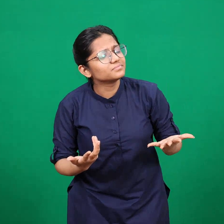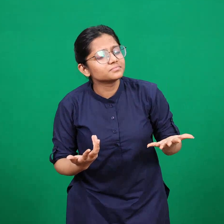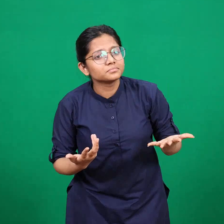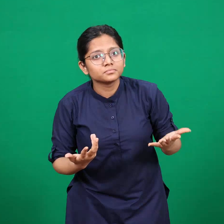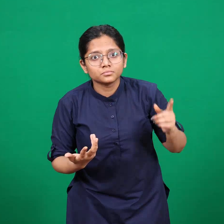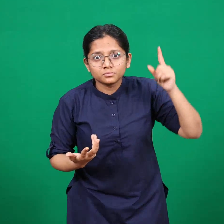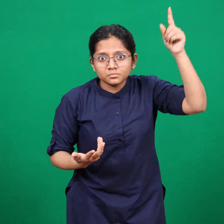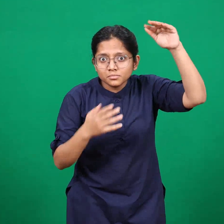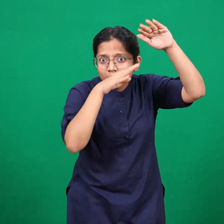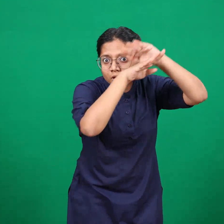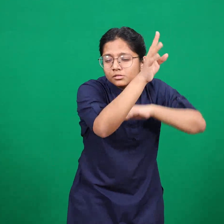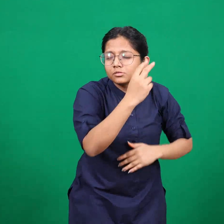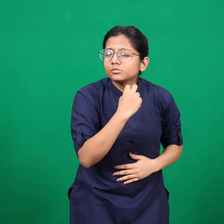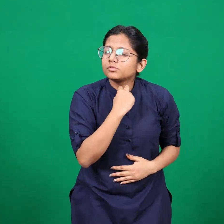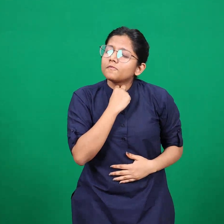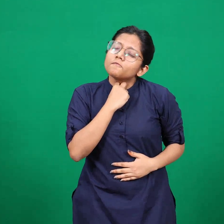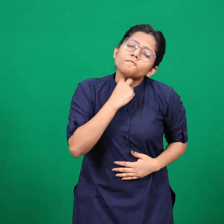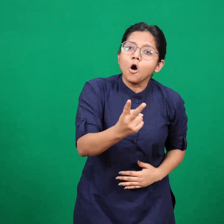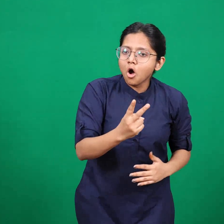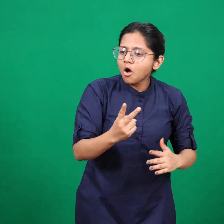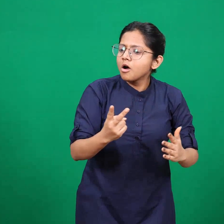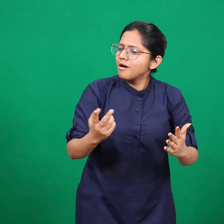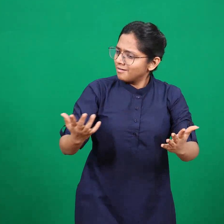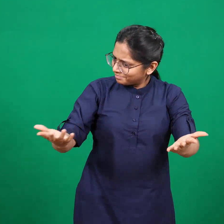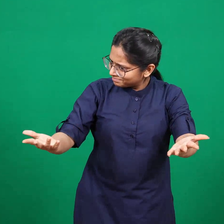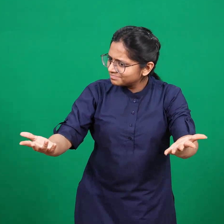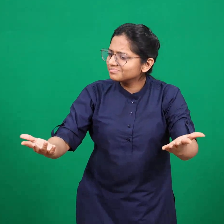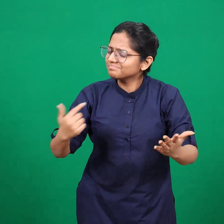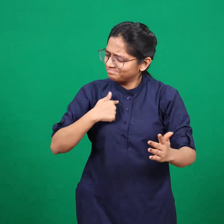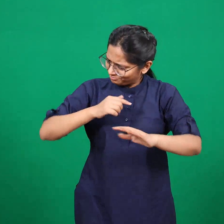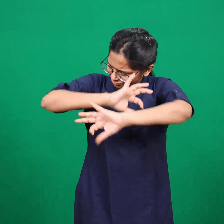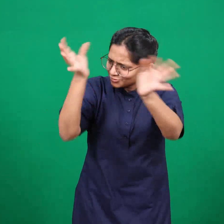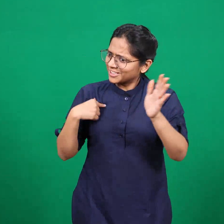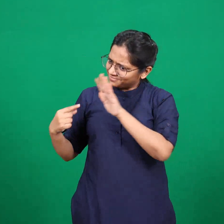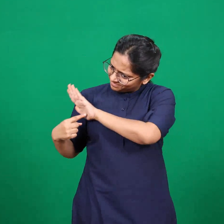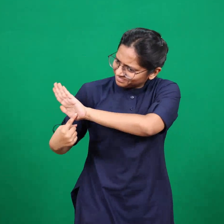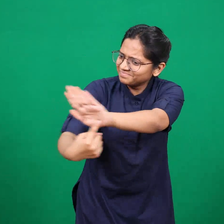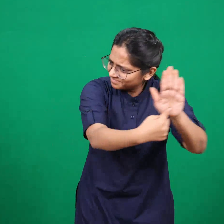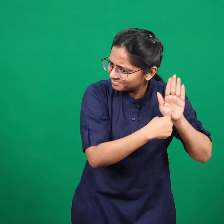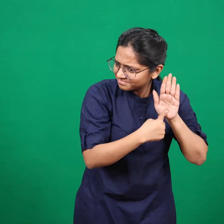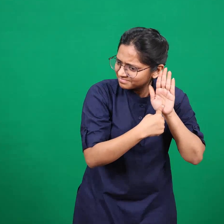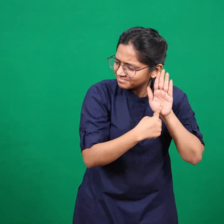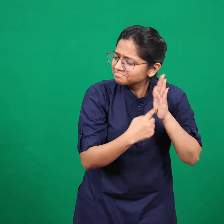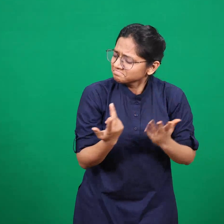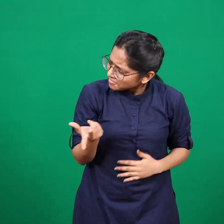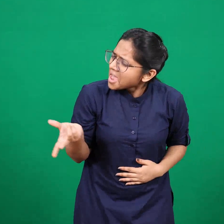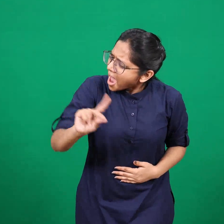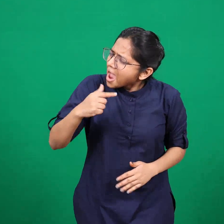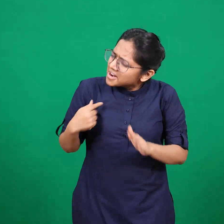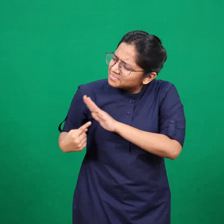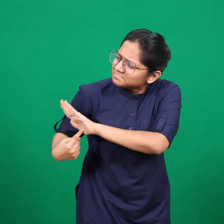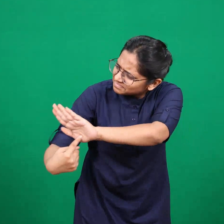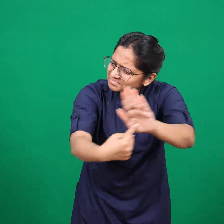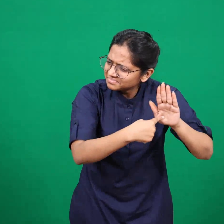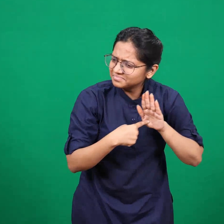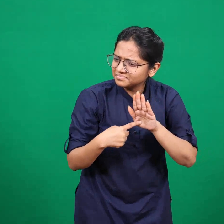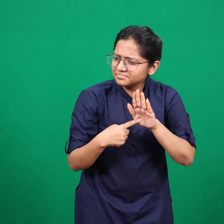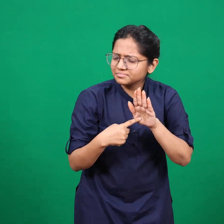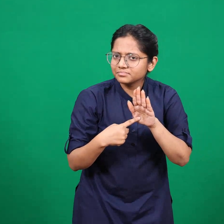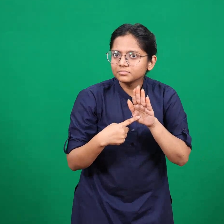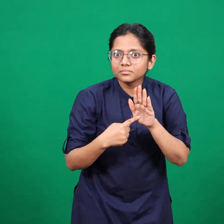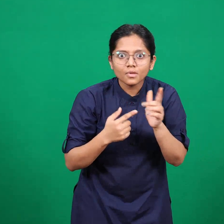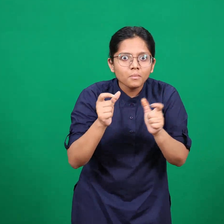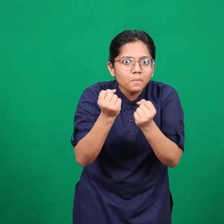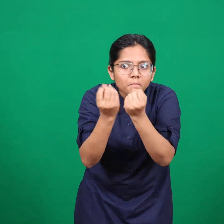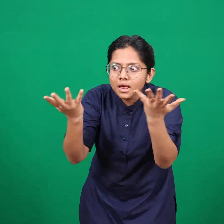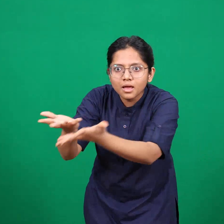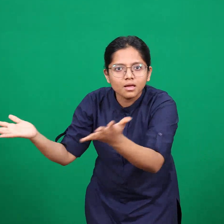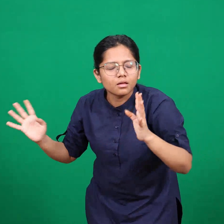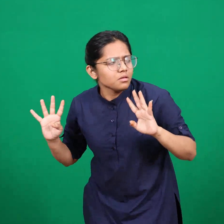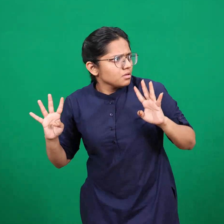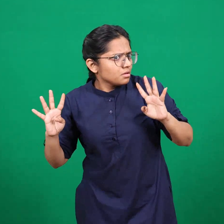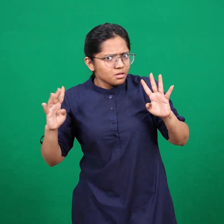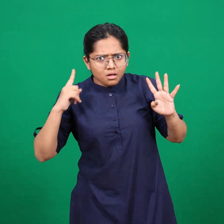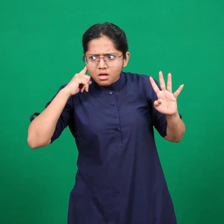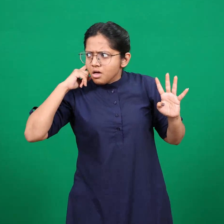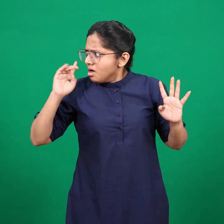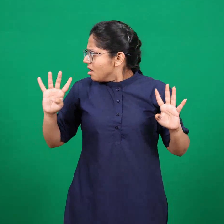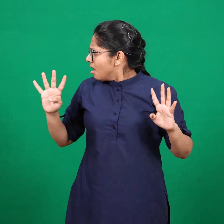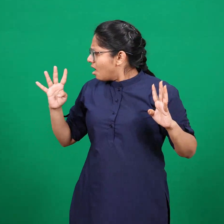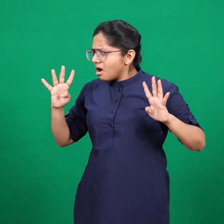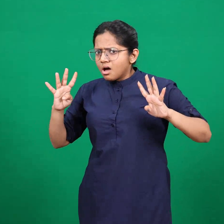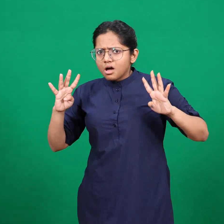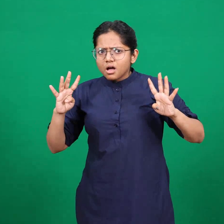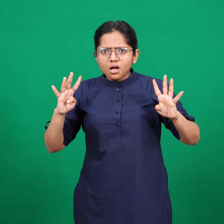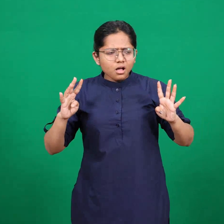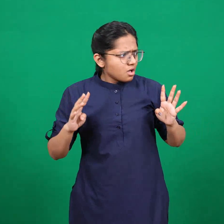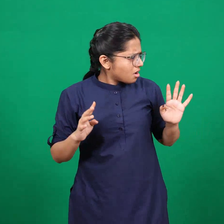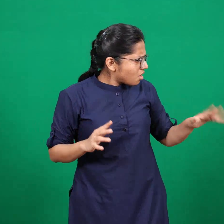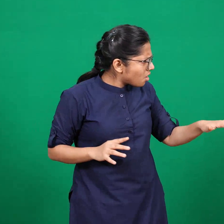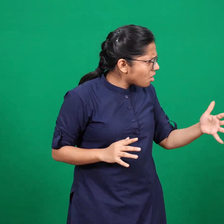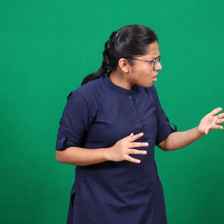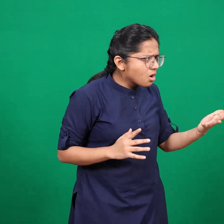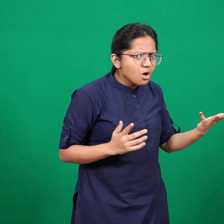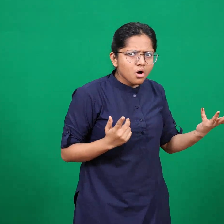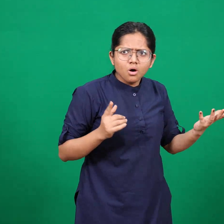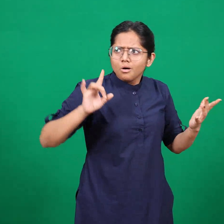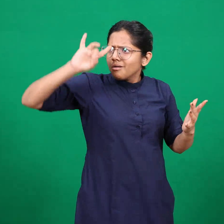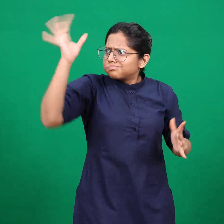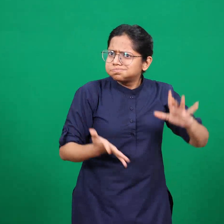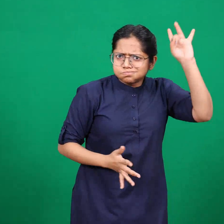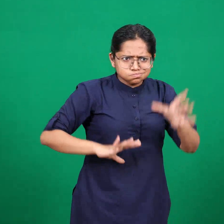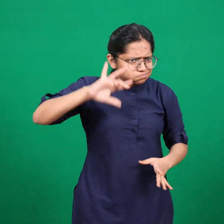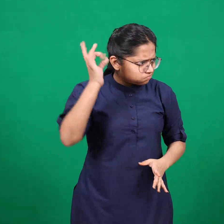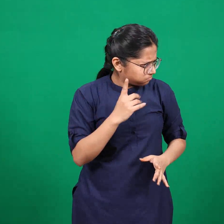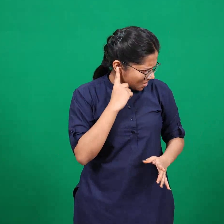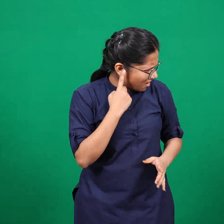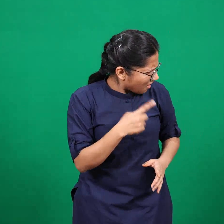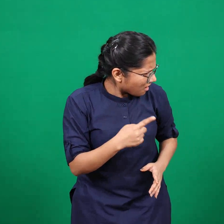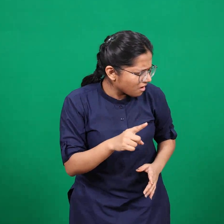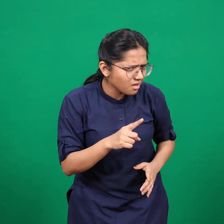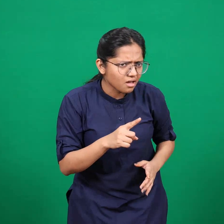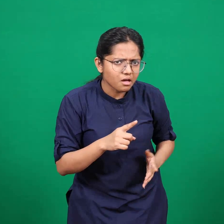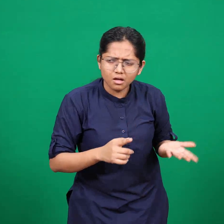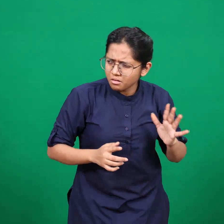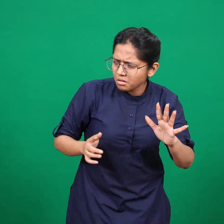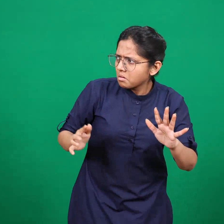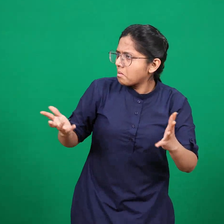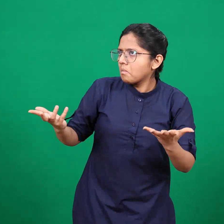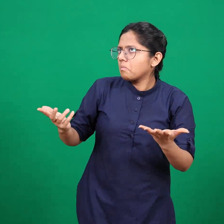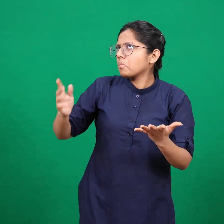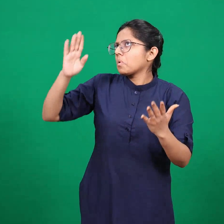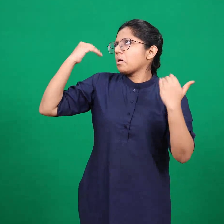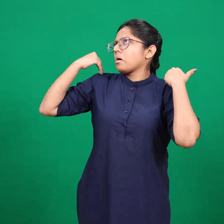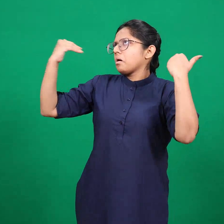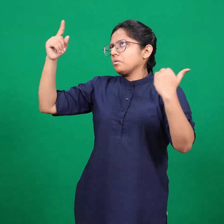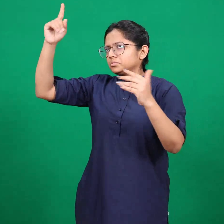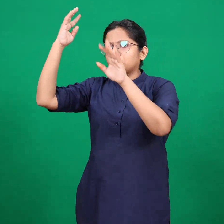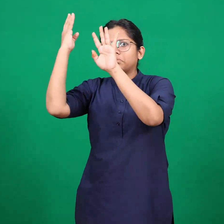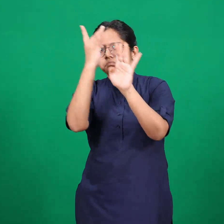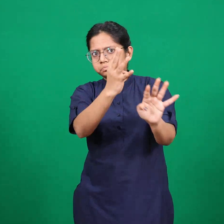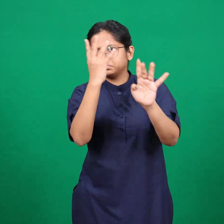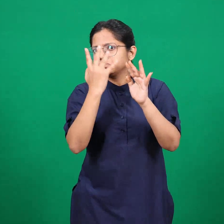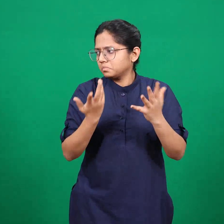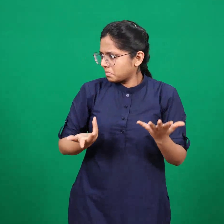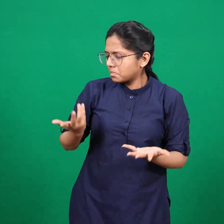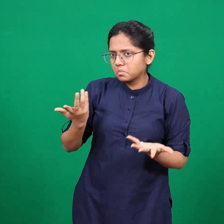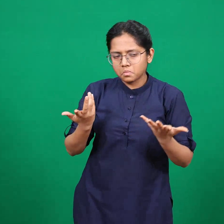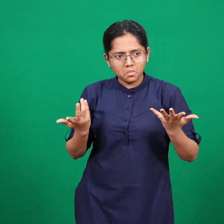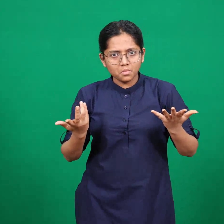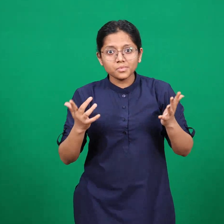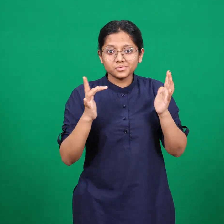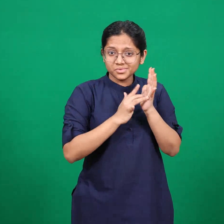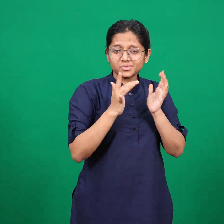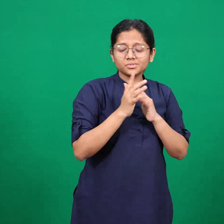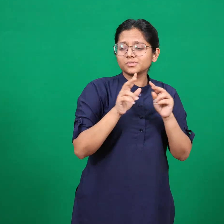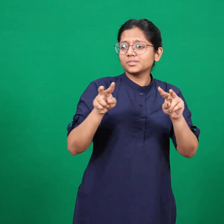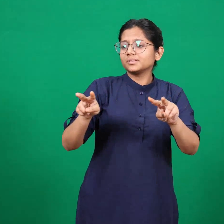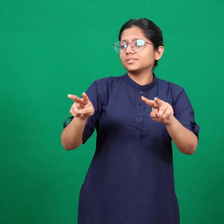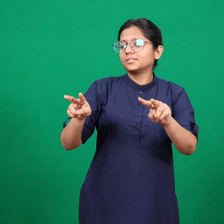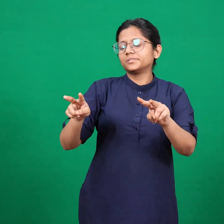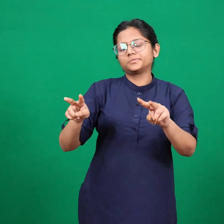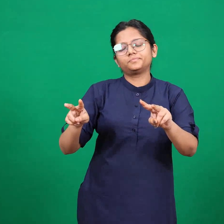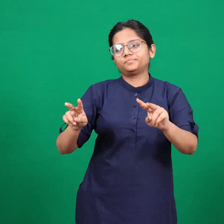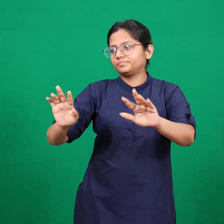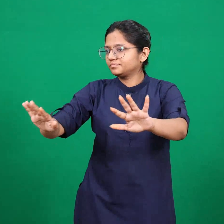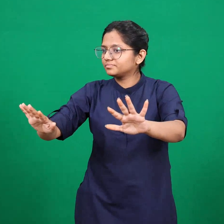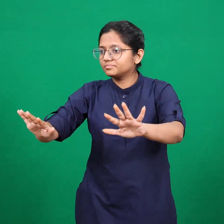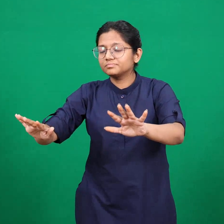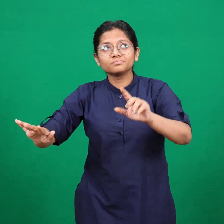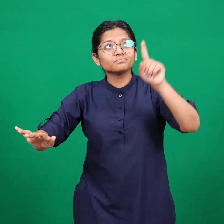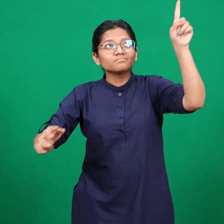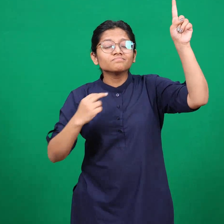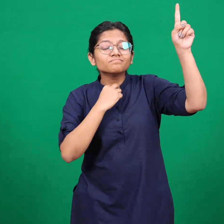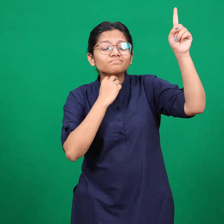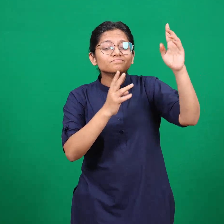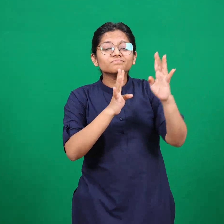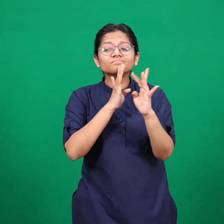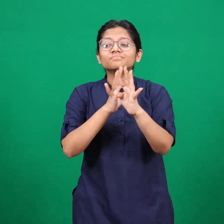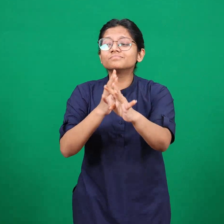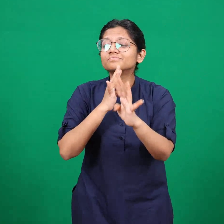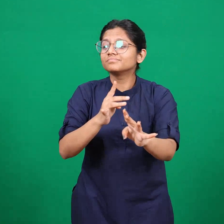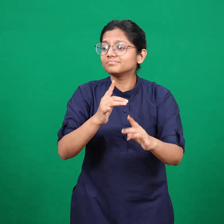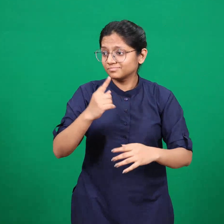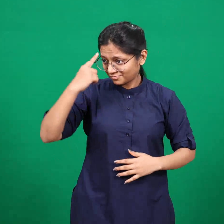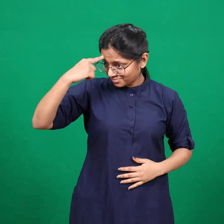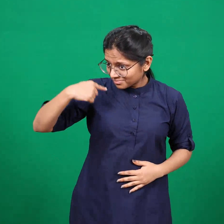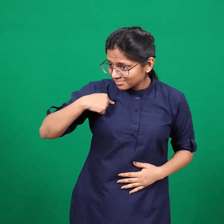The crowd standing there heard it and said that it had thundered. Others said that an angel had spoken to Him.